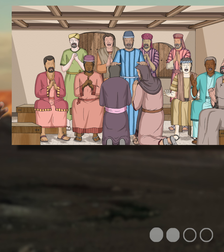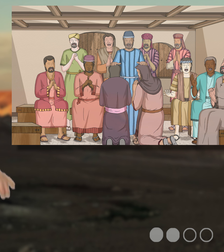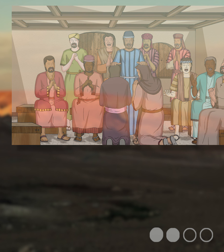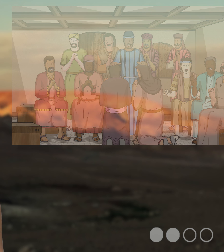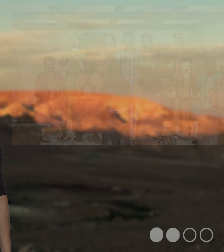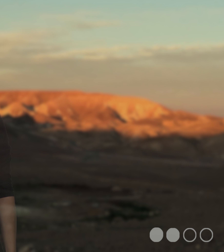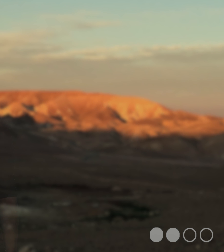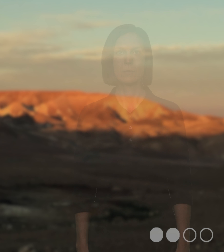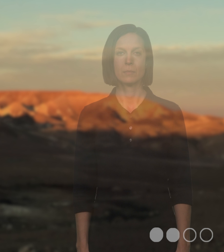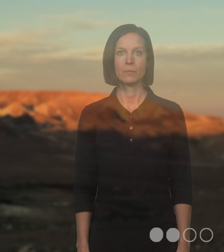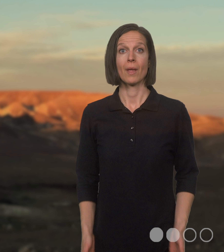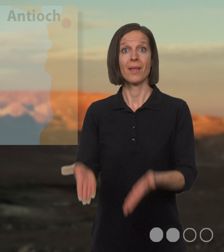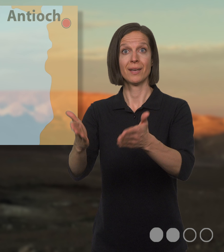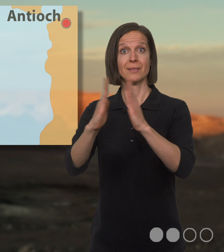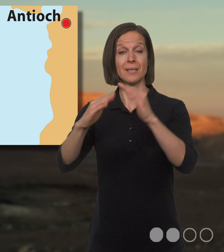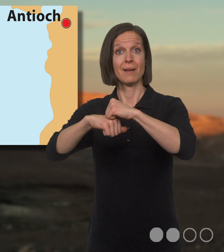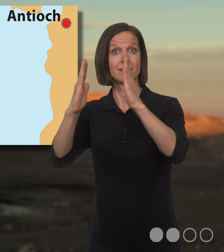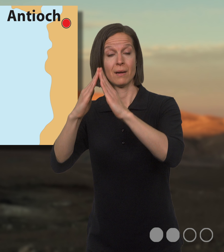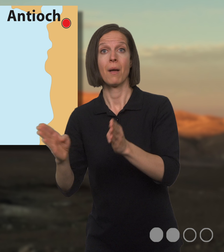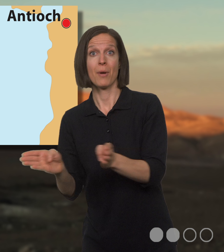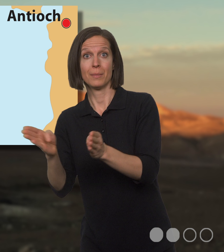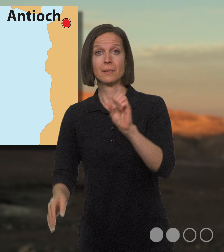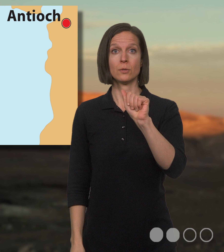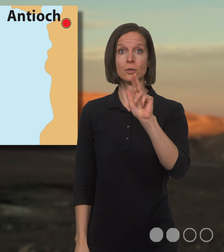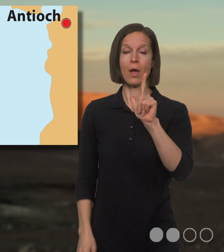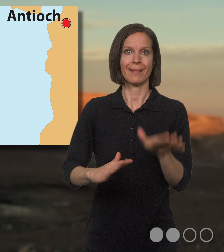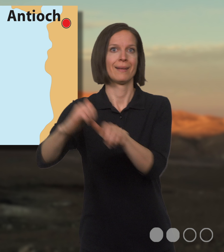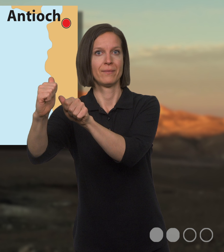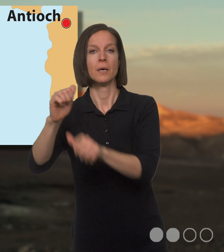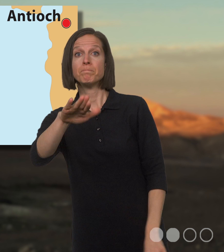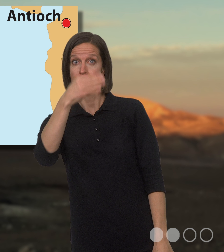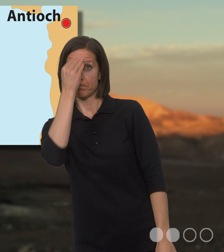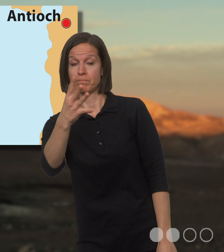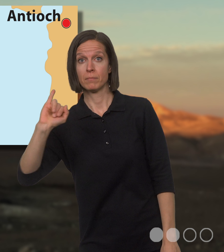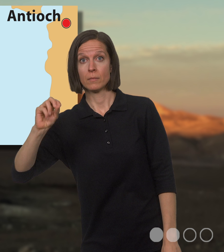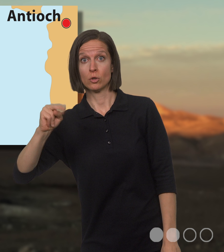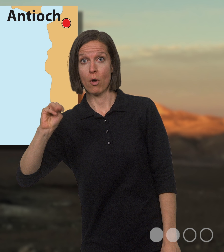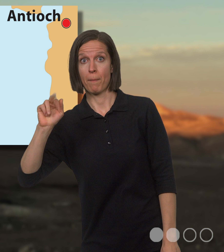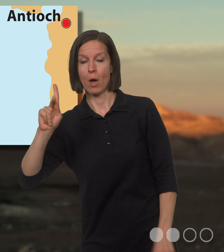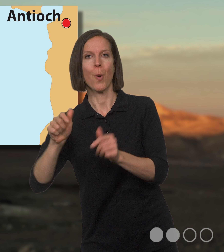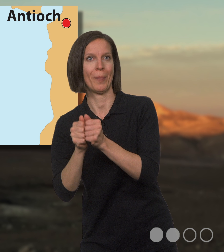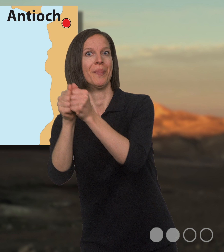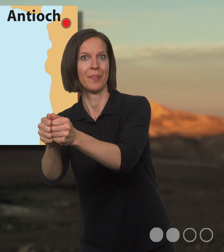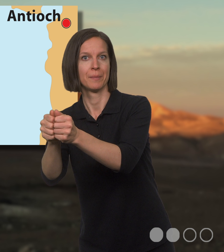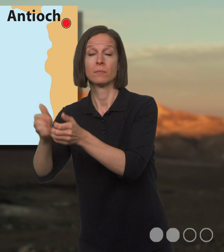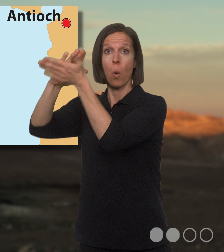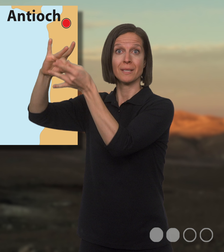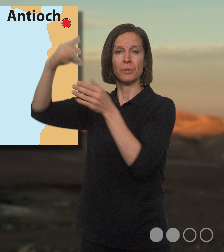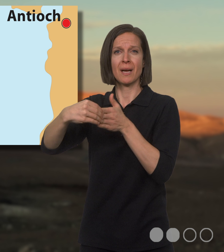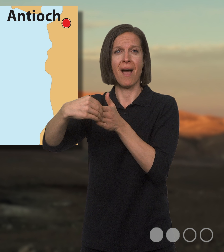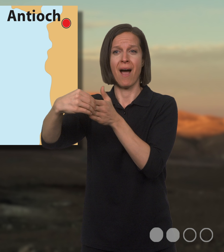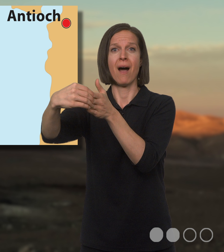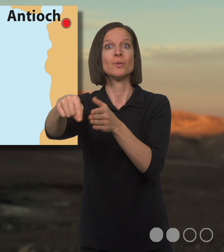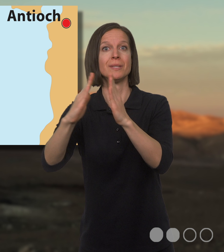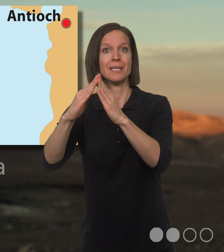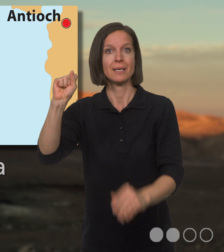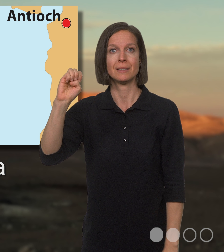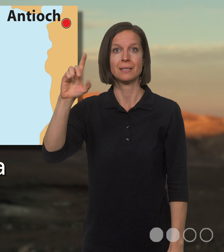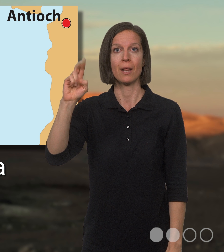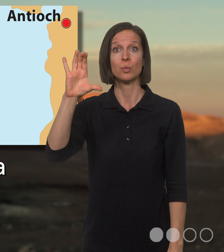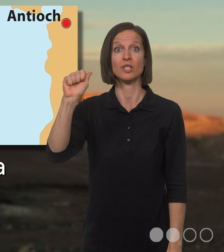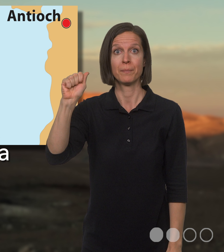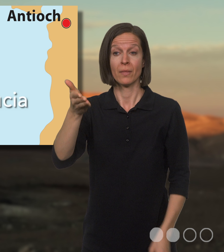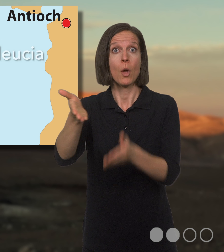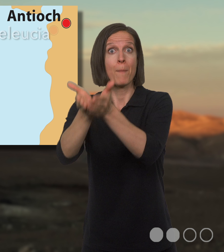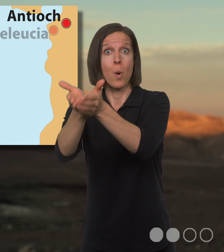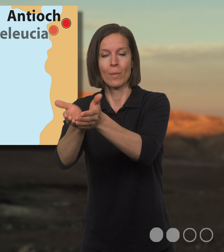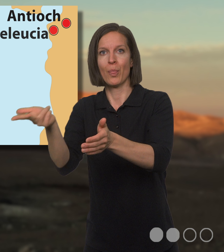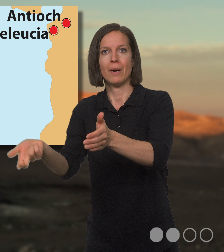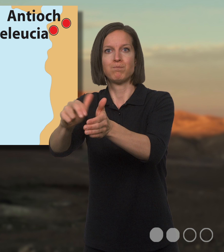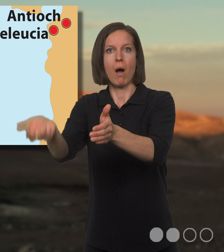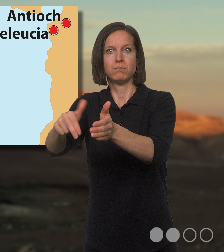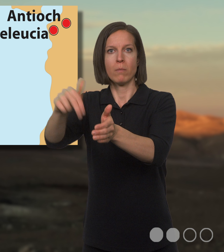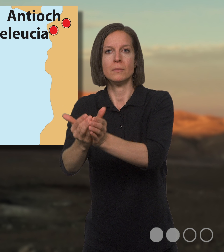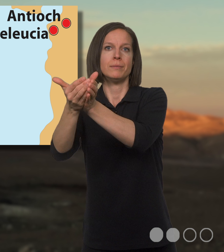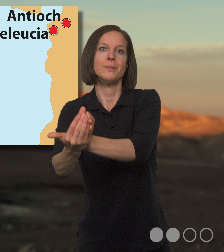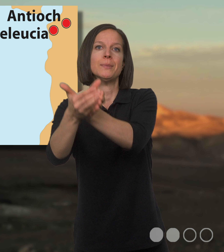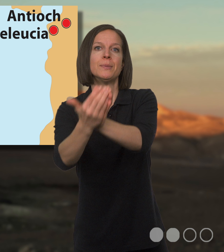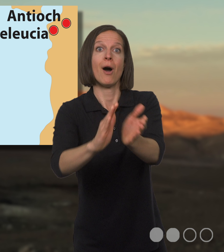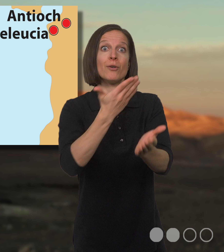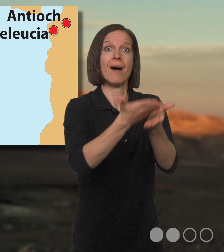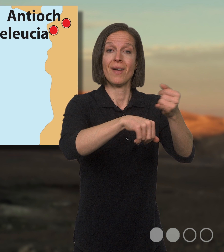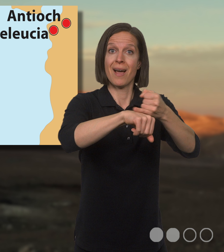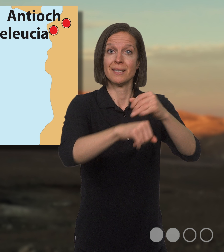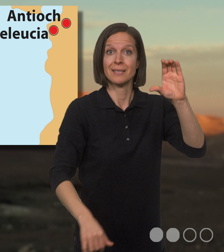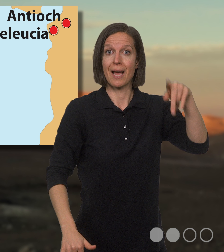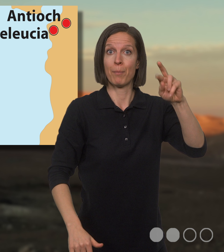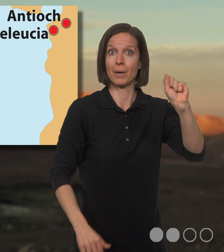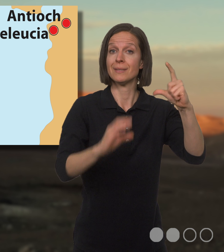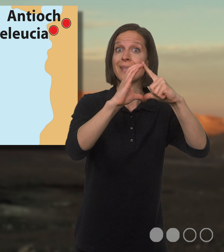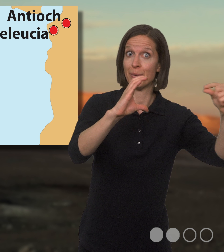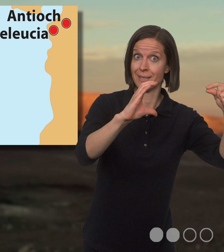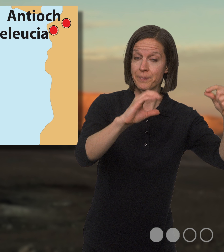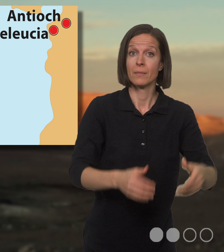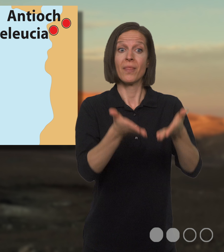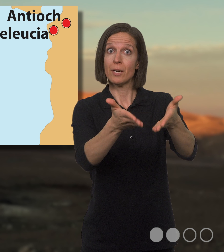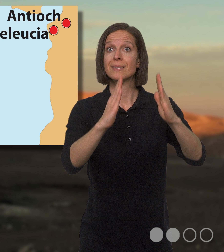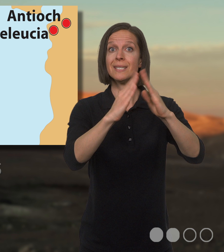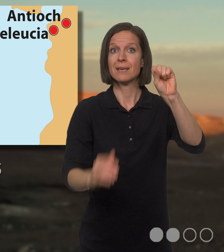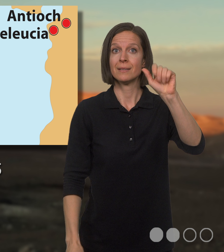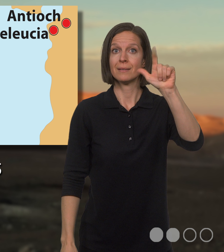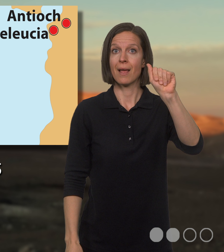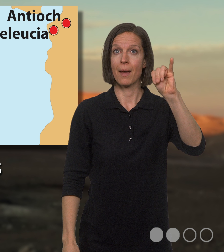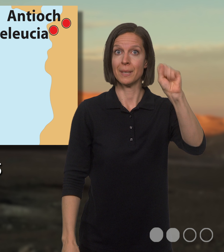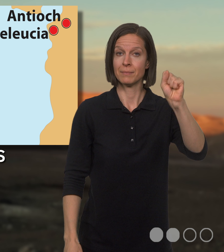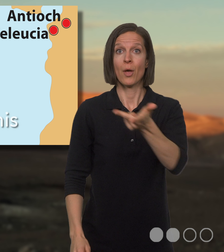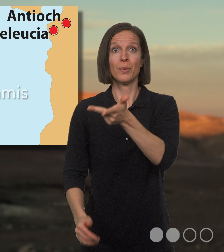So Barnabas and Saul, sent forth by the Holy Spirit, went down to Seleucia and sailed from there to Cyprus.